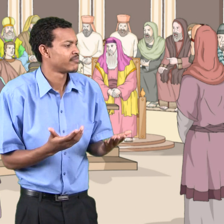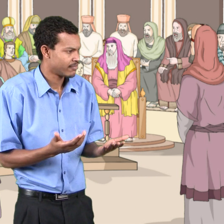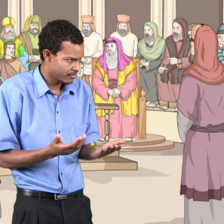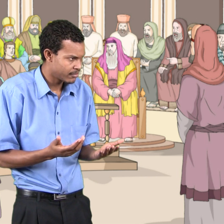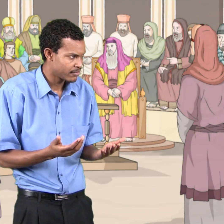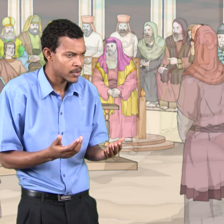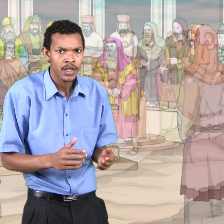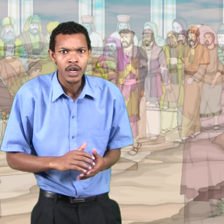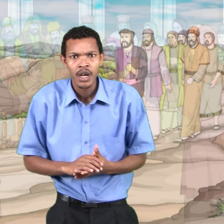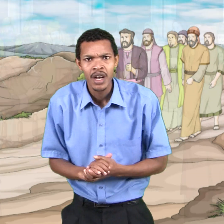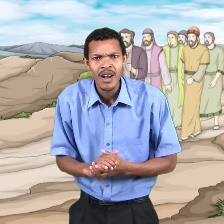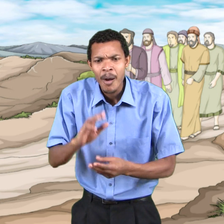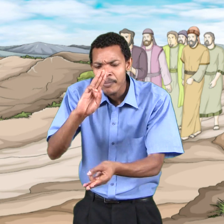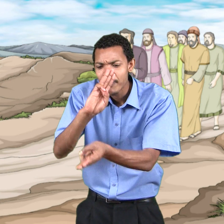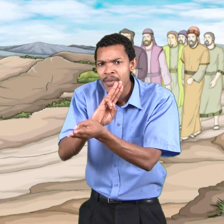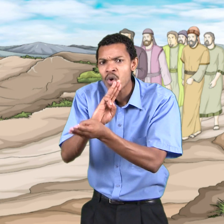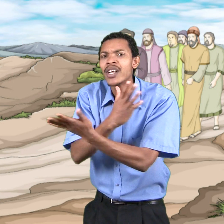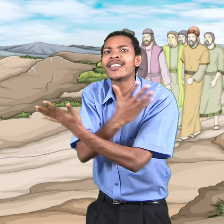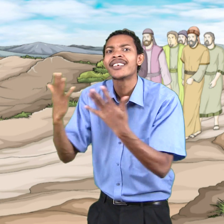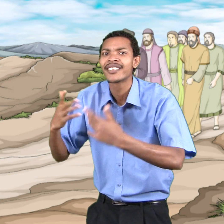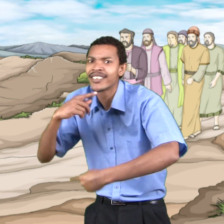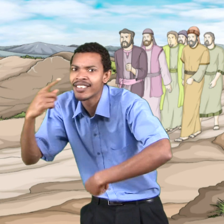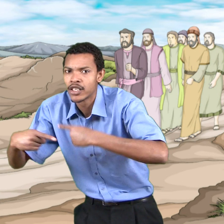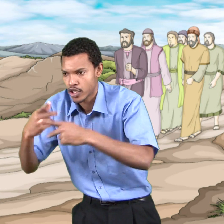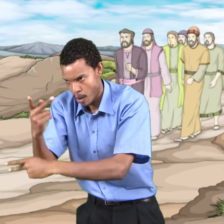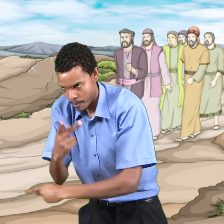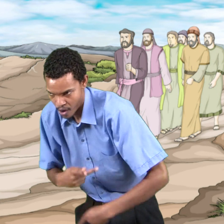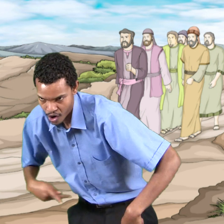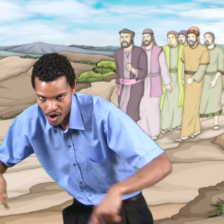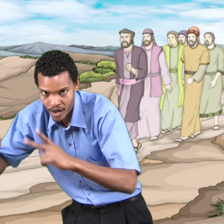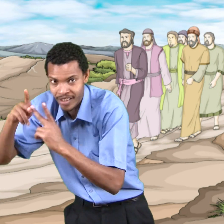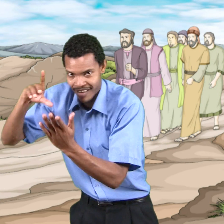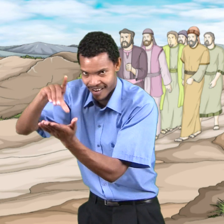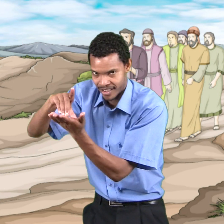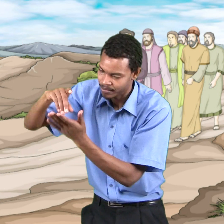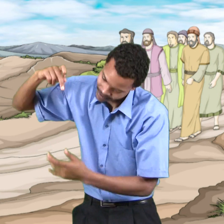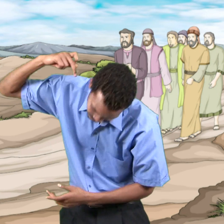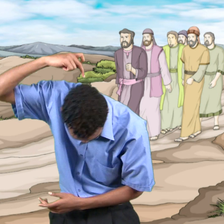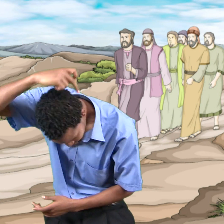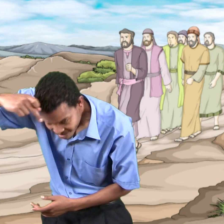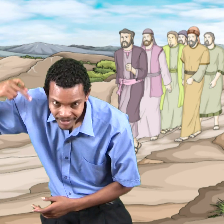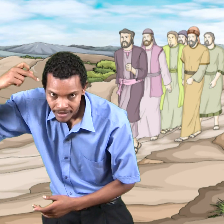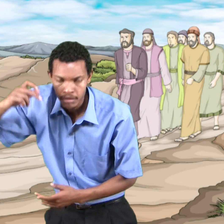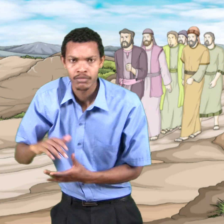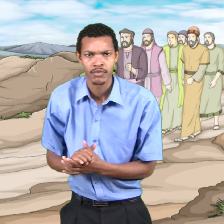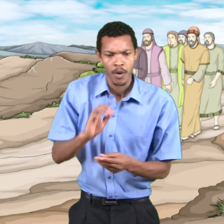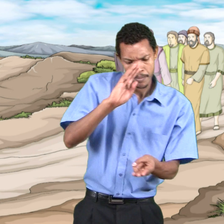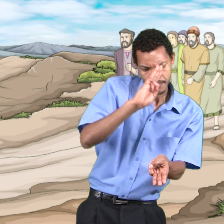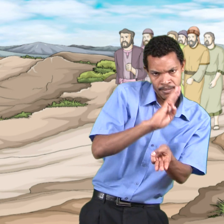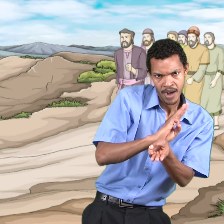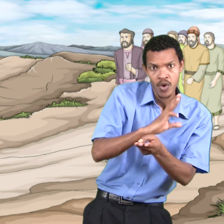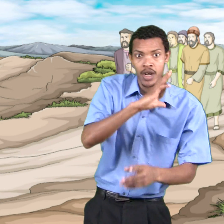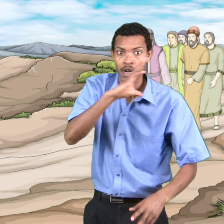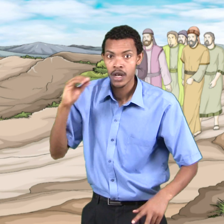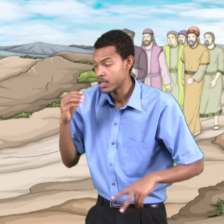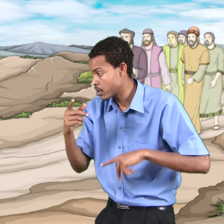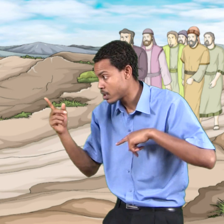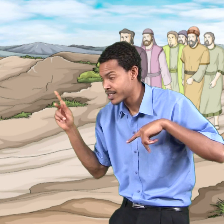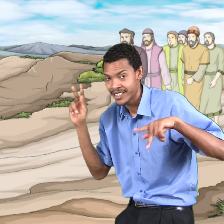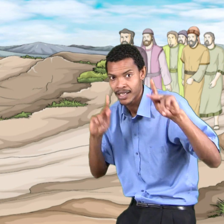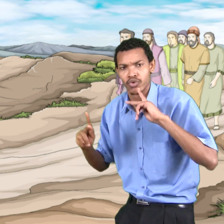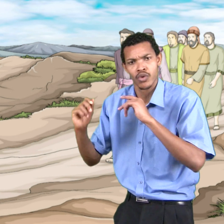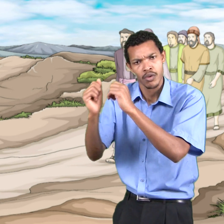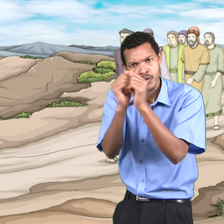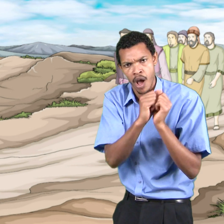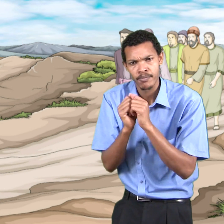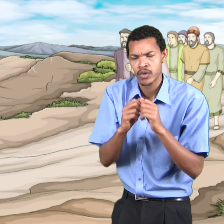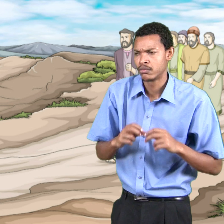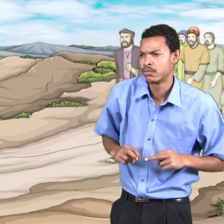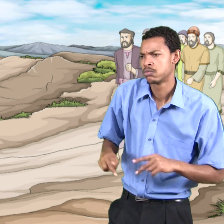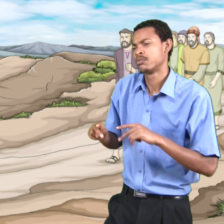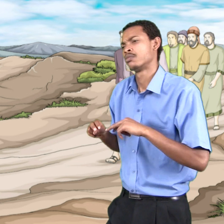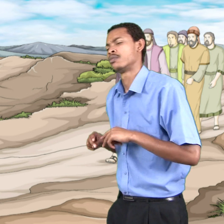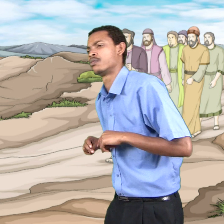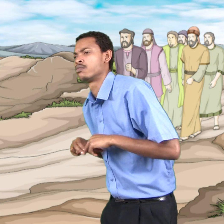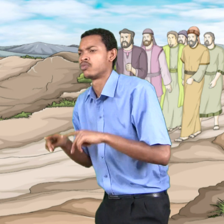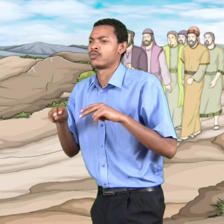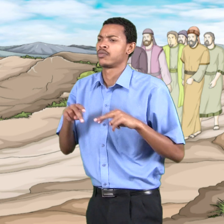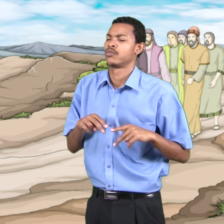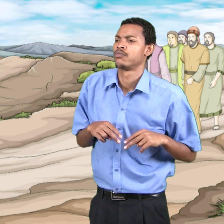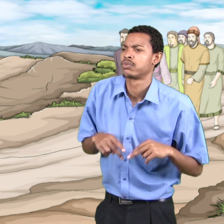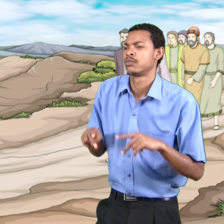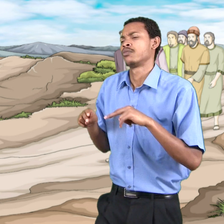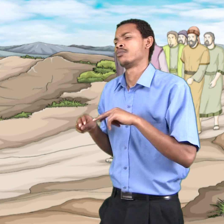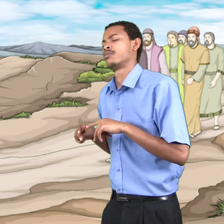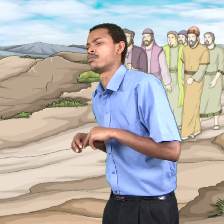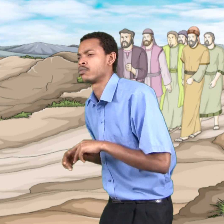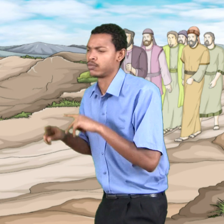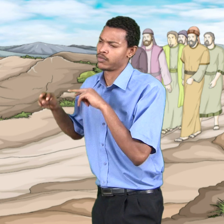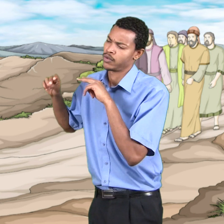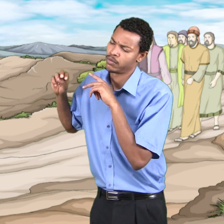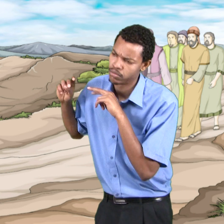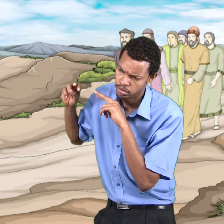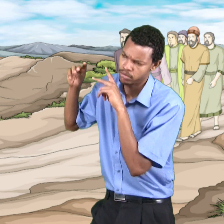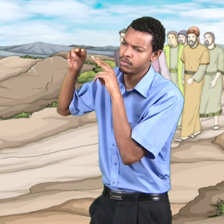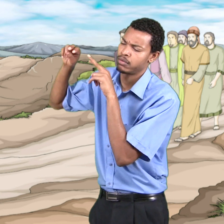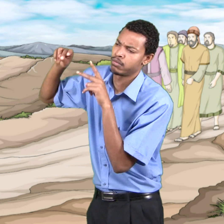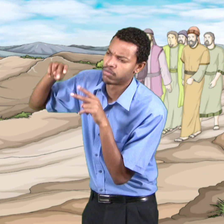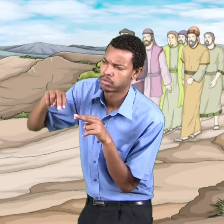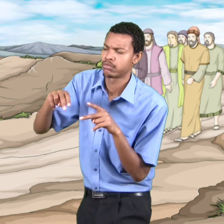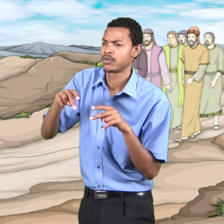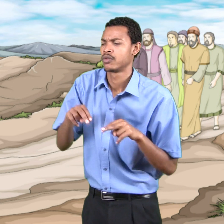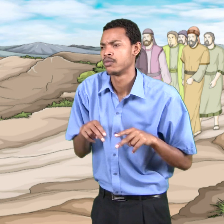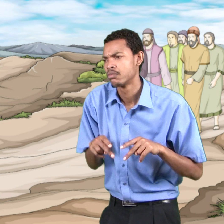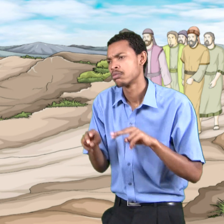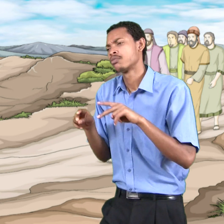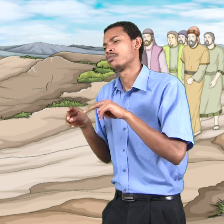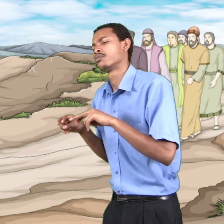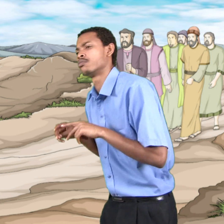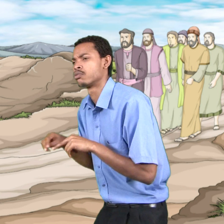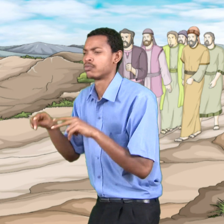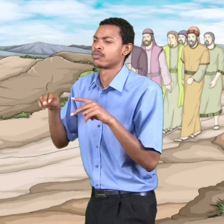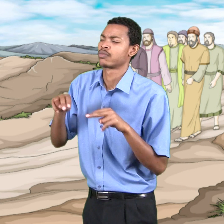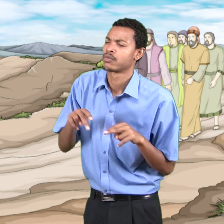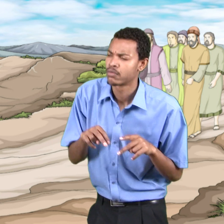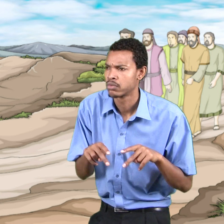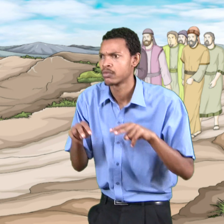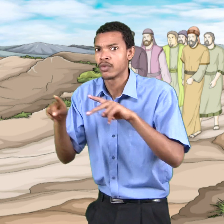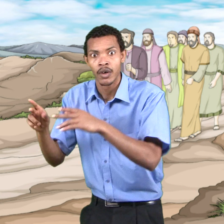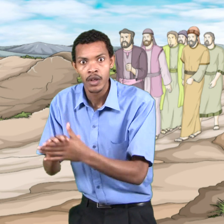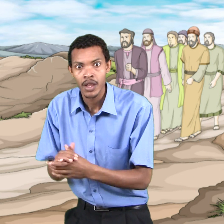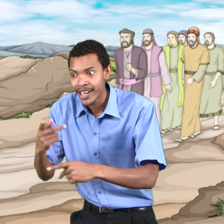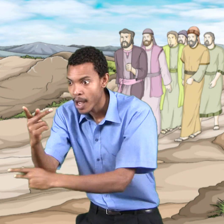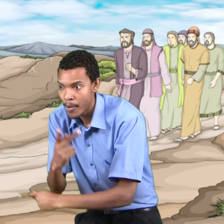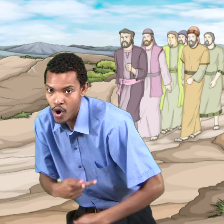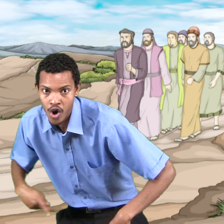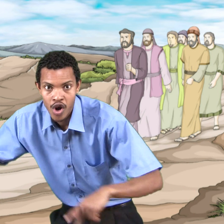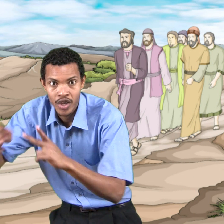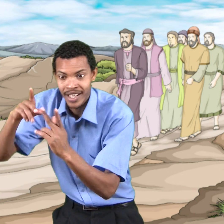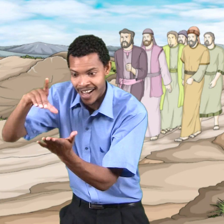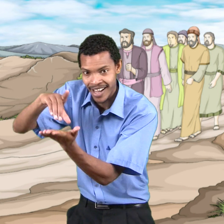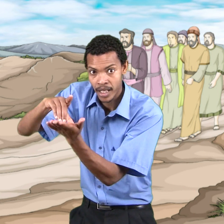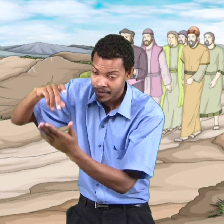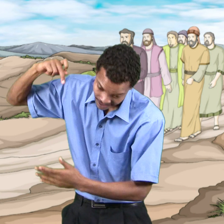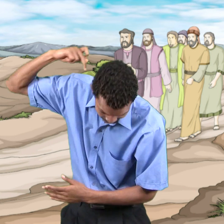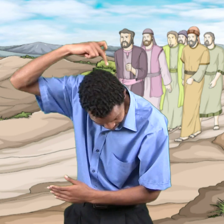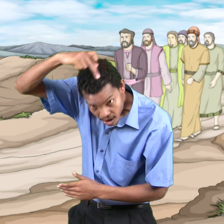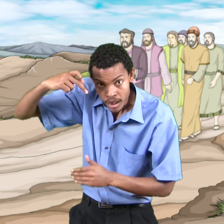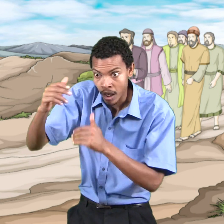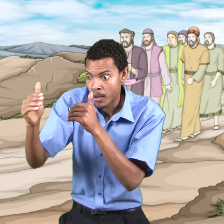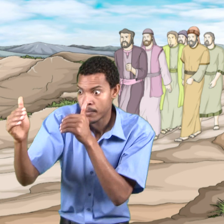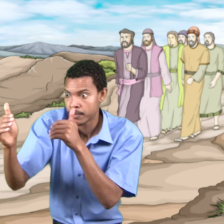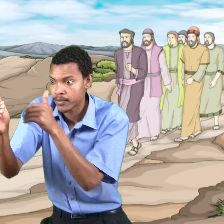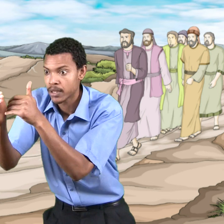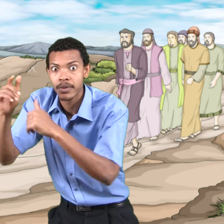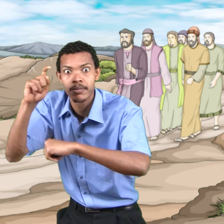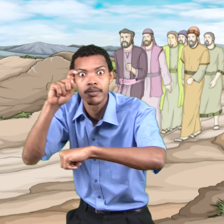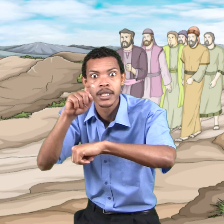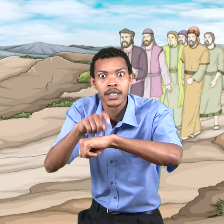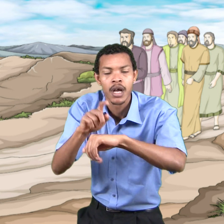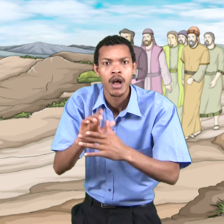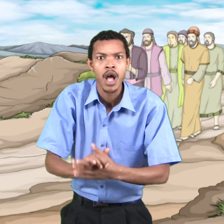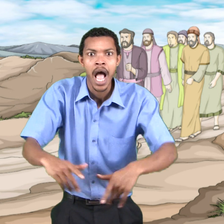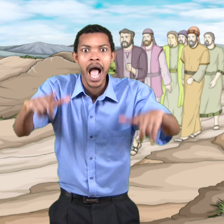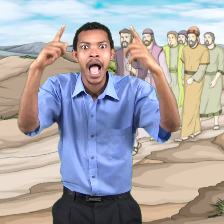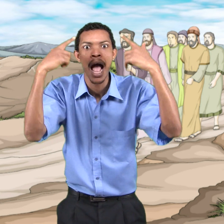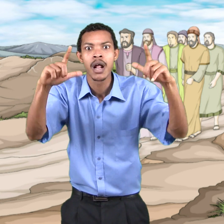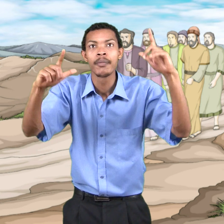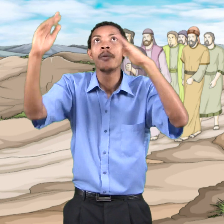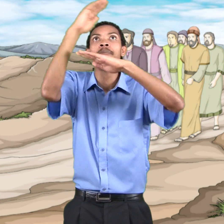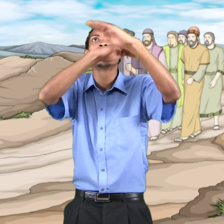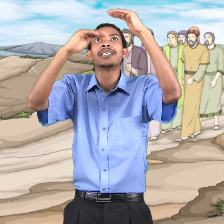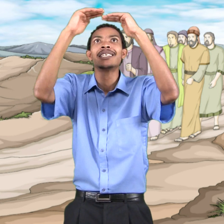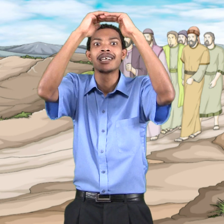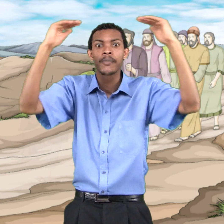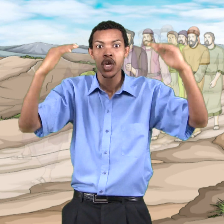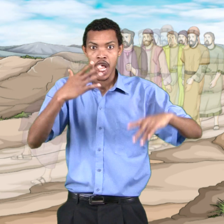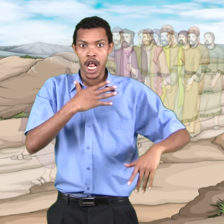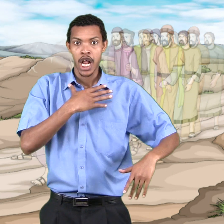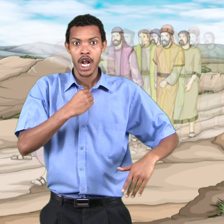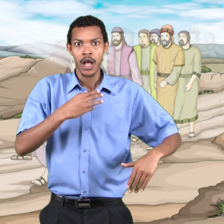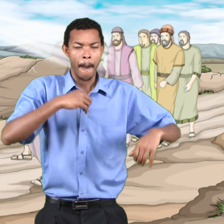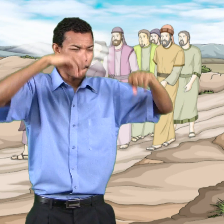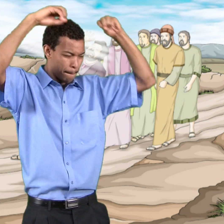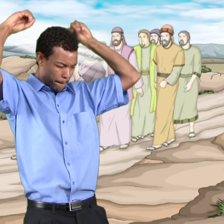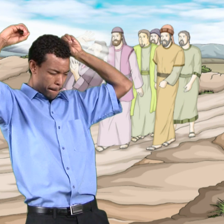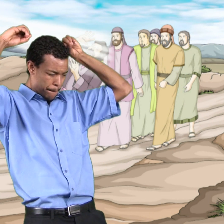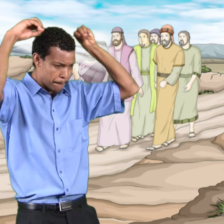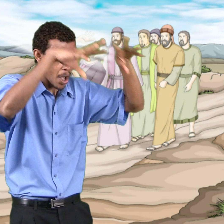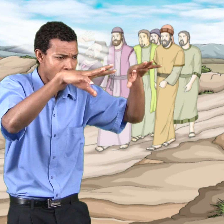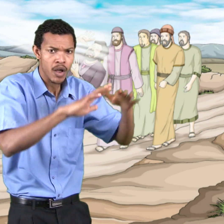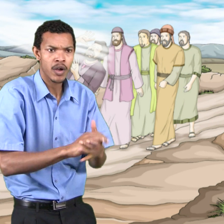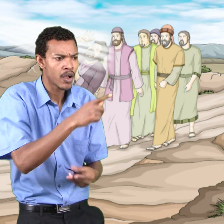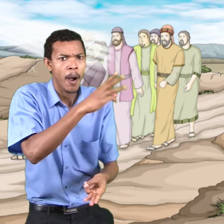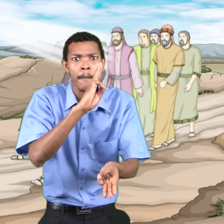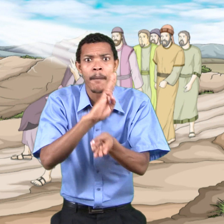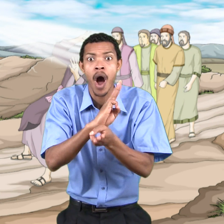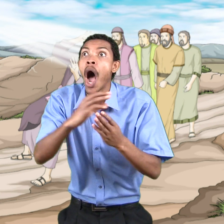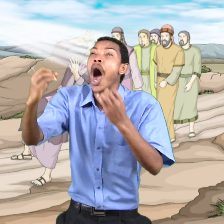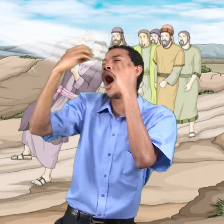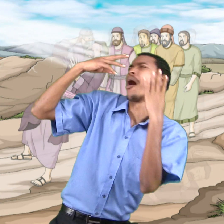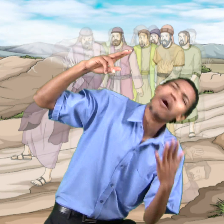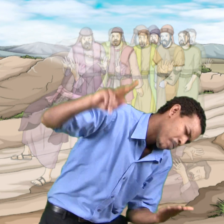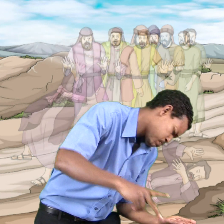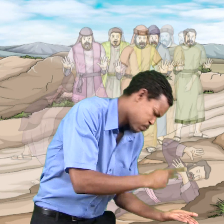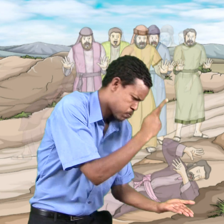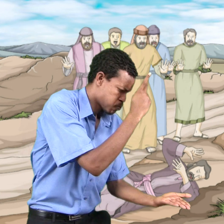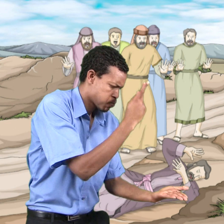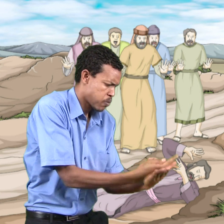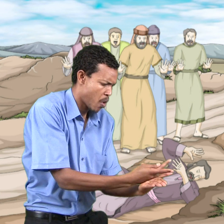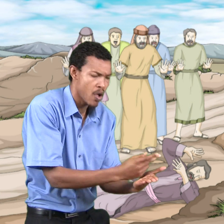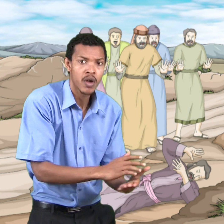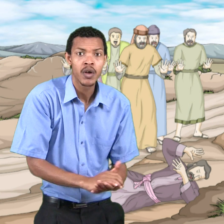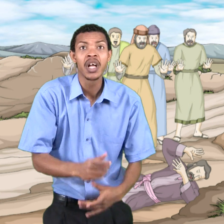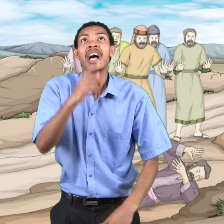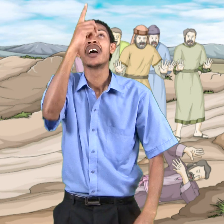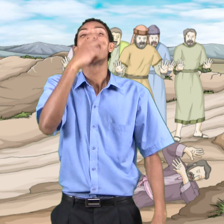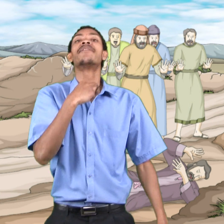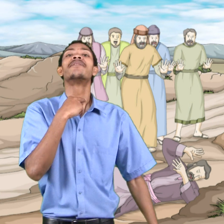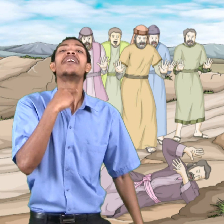As Saul drew near to Damascus on his journey, suddenly a light from heaven flashed around him.